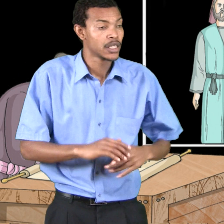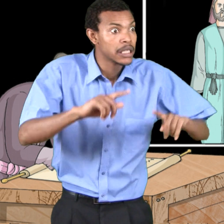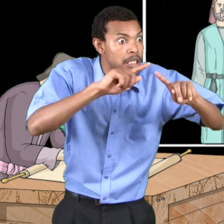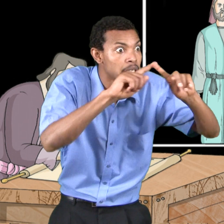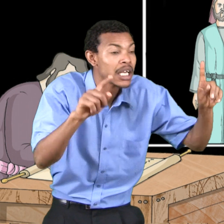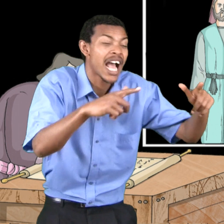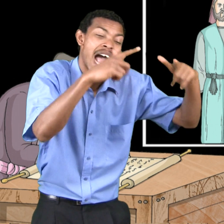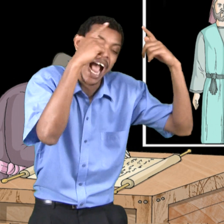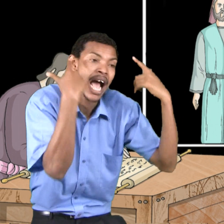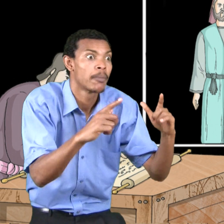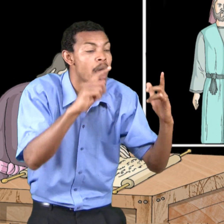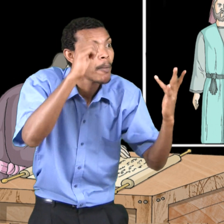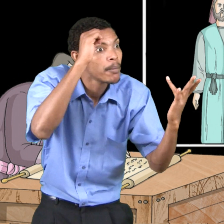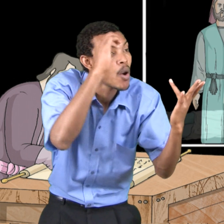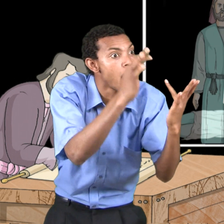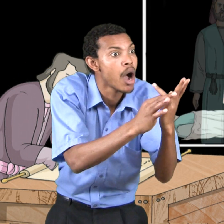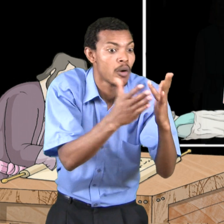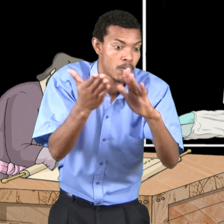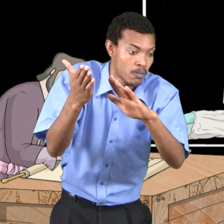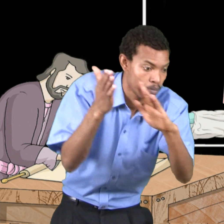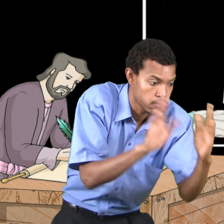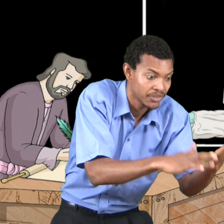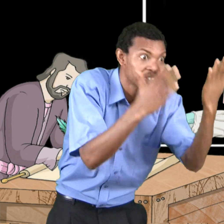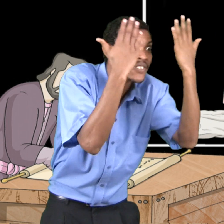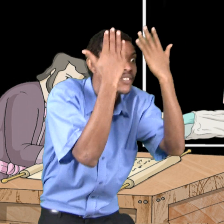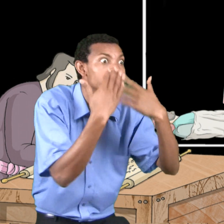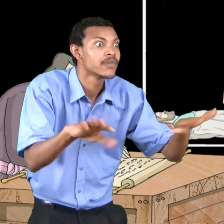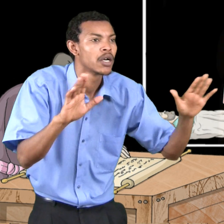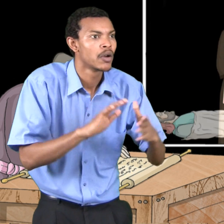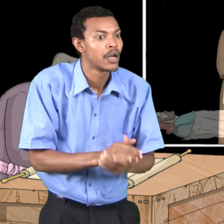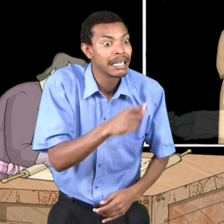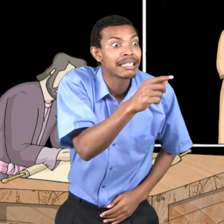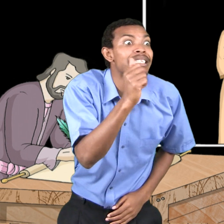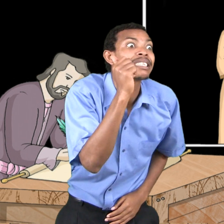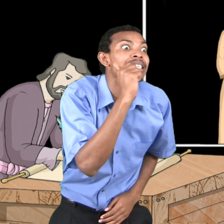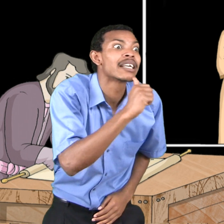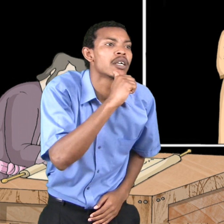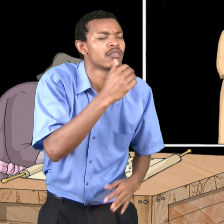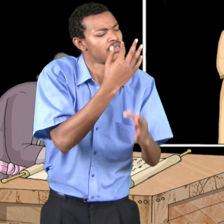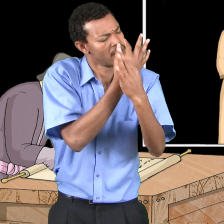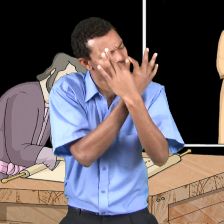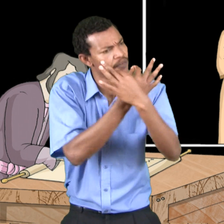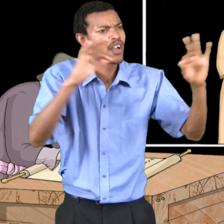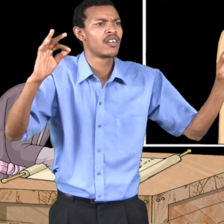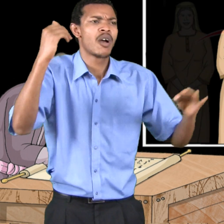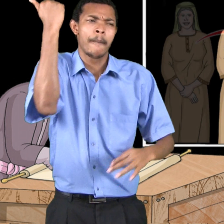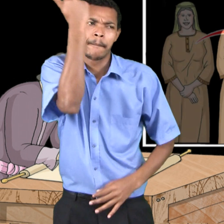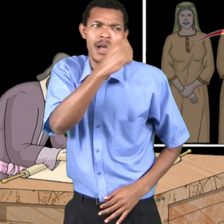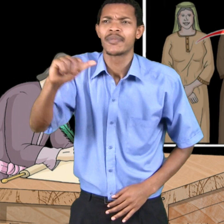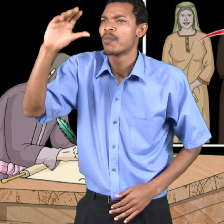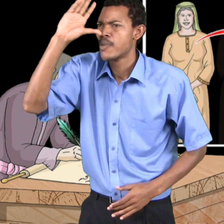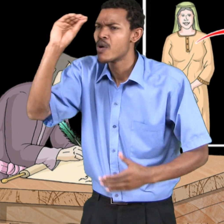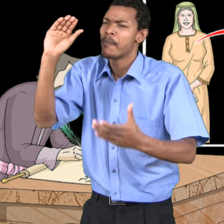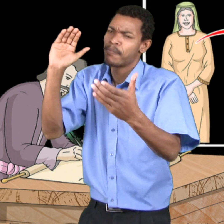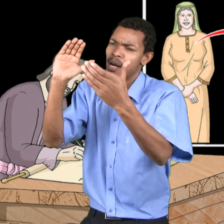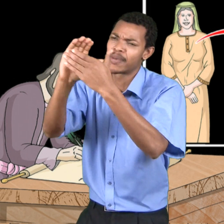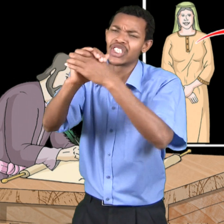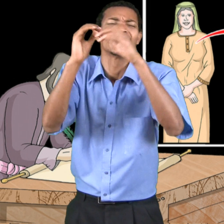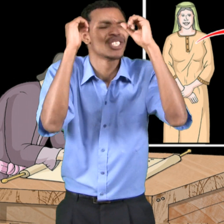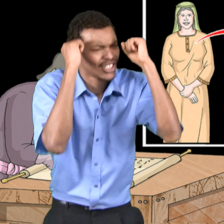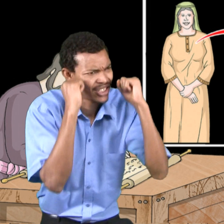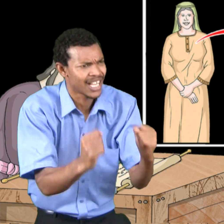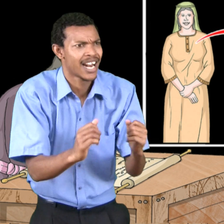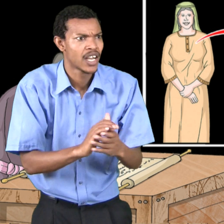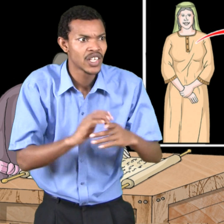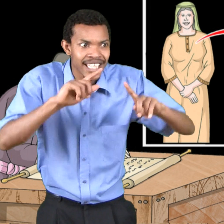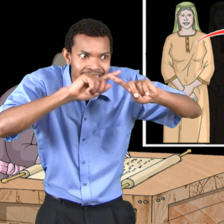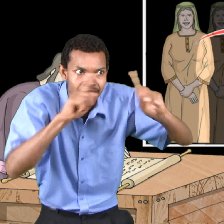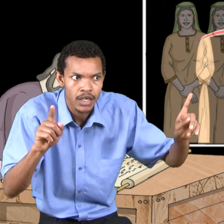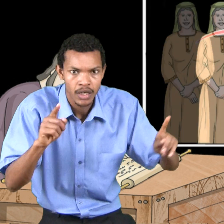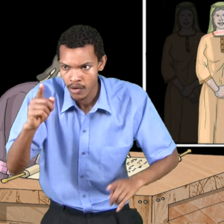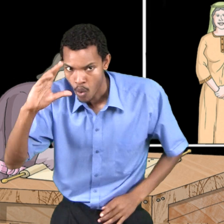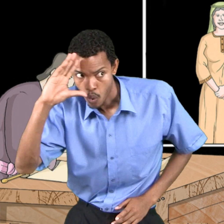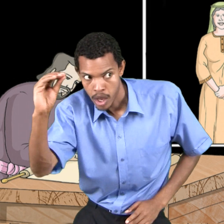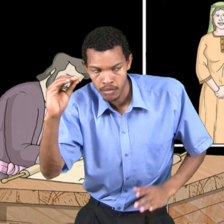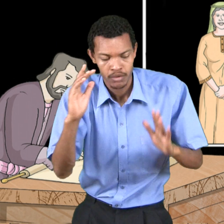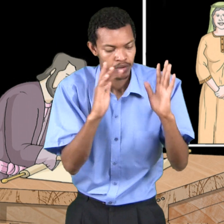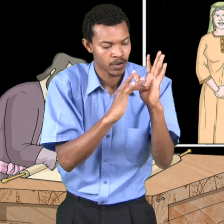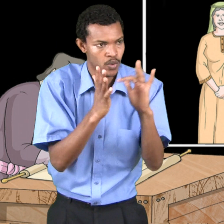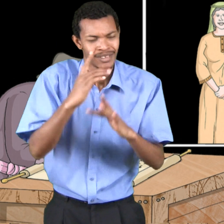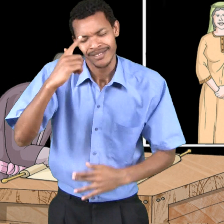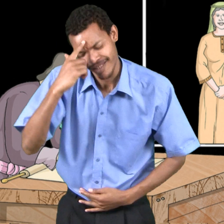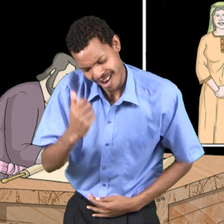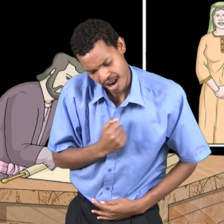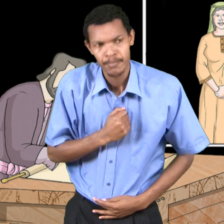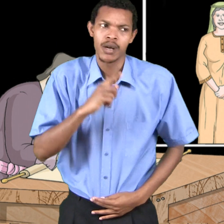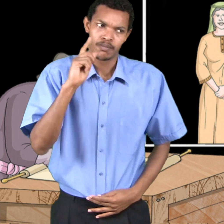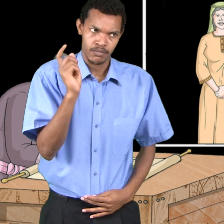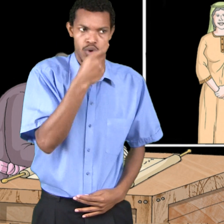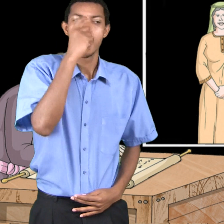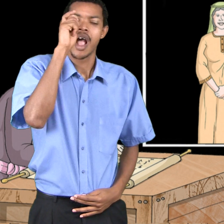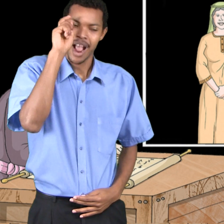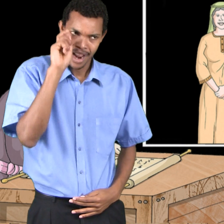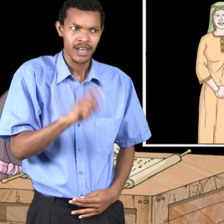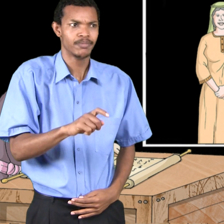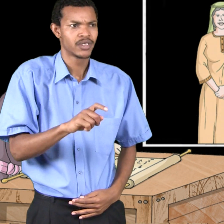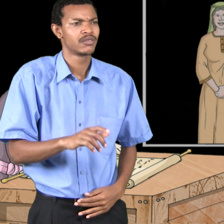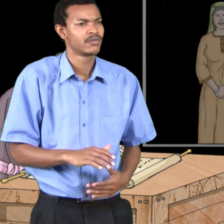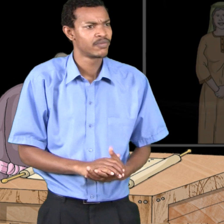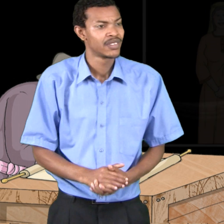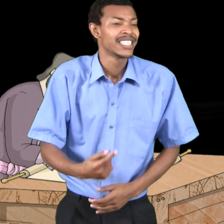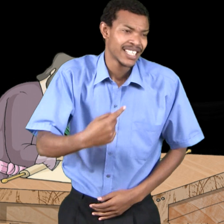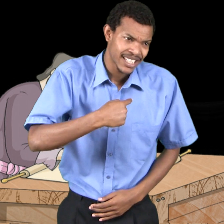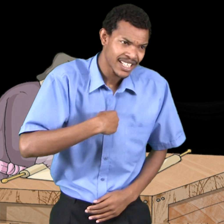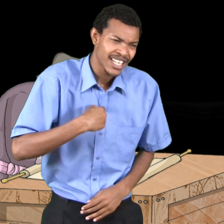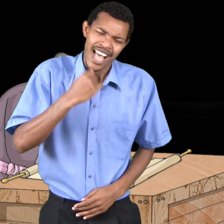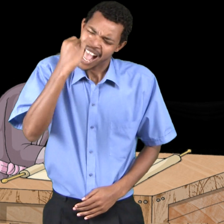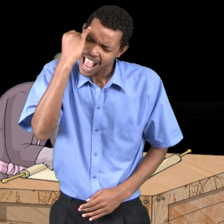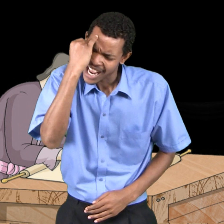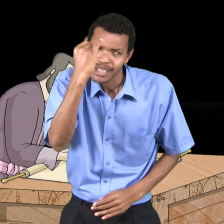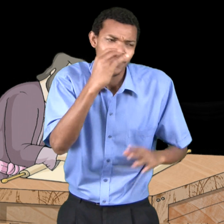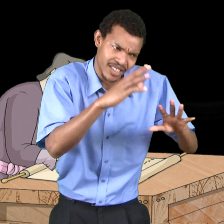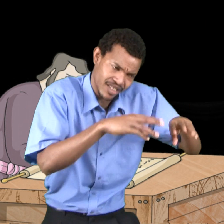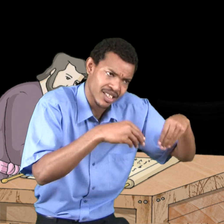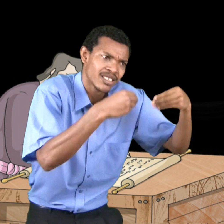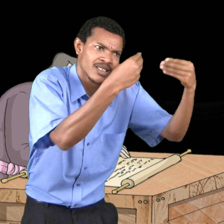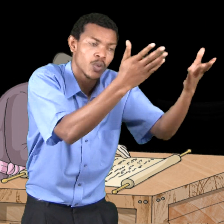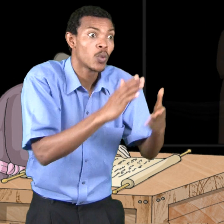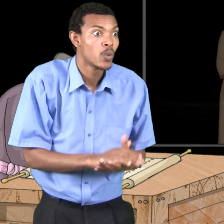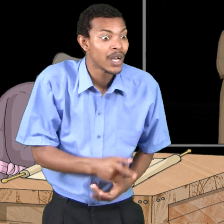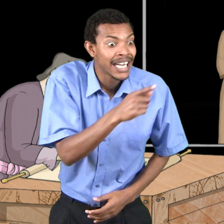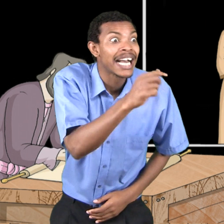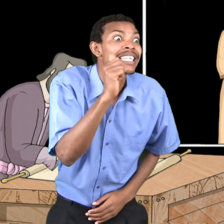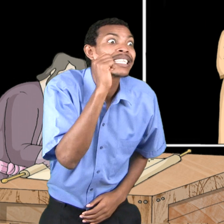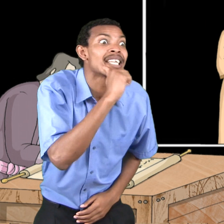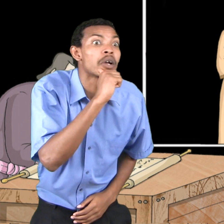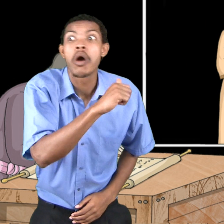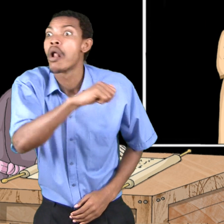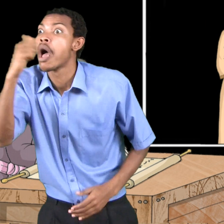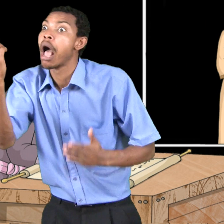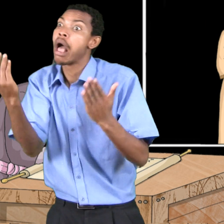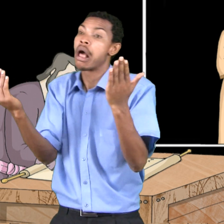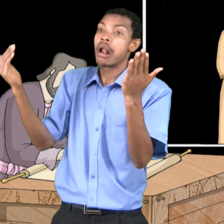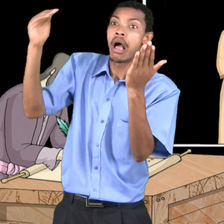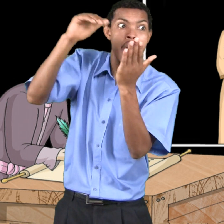But if her husband dies, she is free to marry anyone she wishes, as long as he belongs to the Lord.